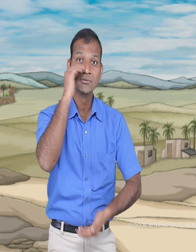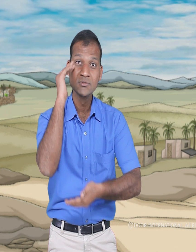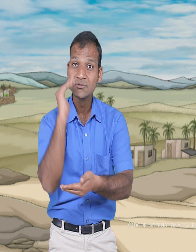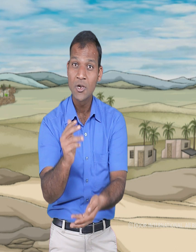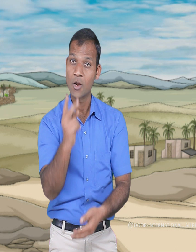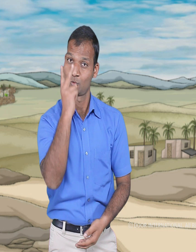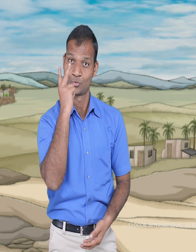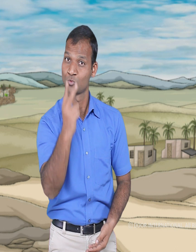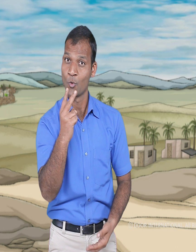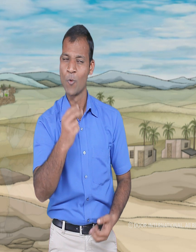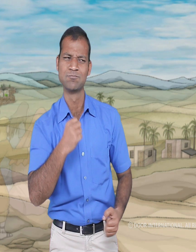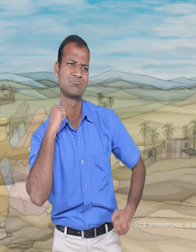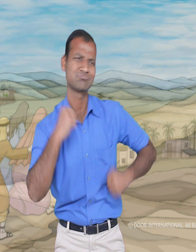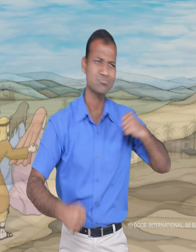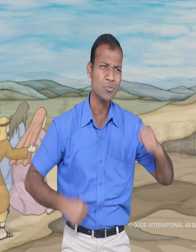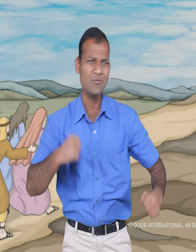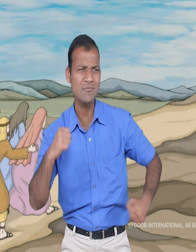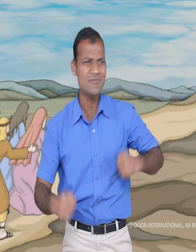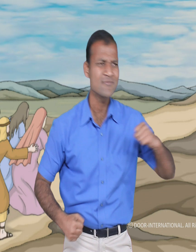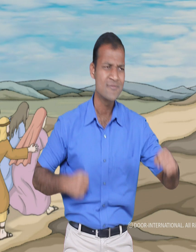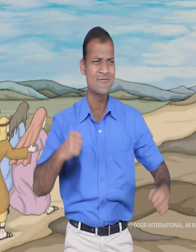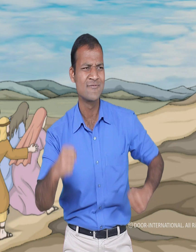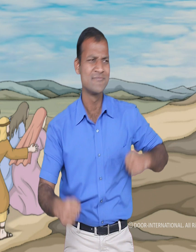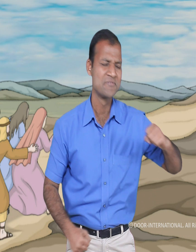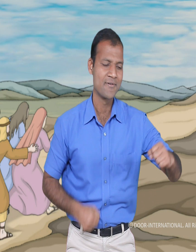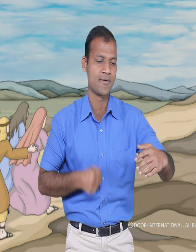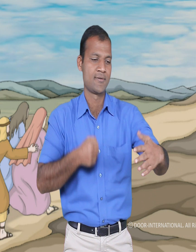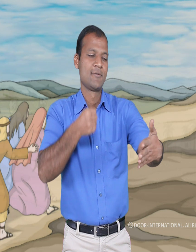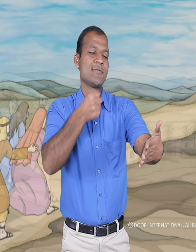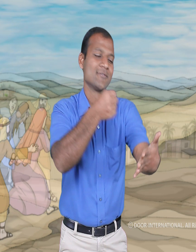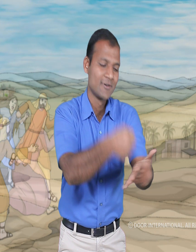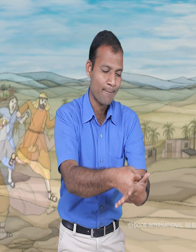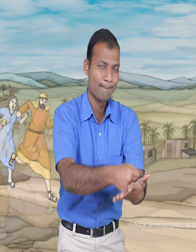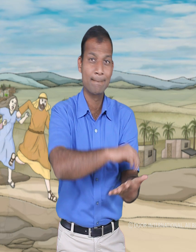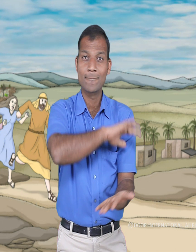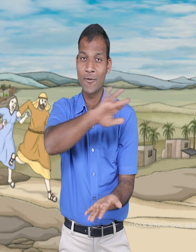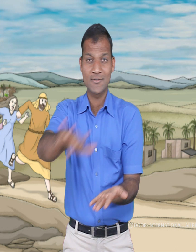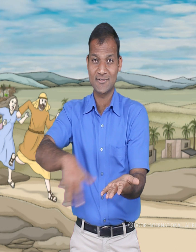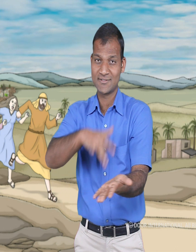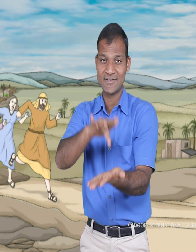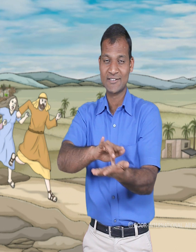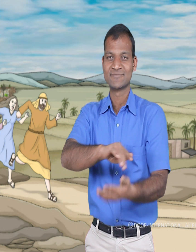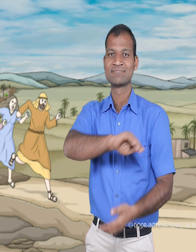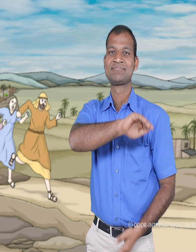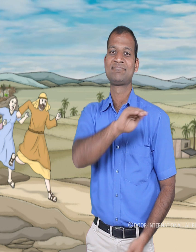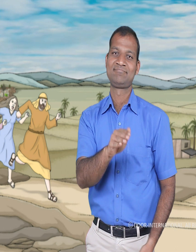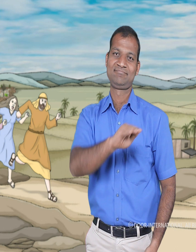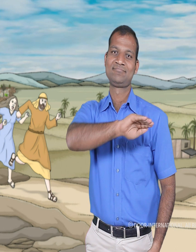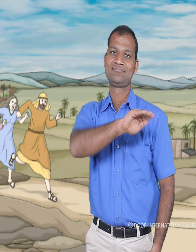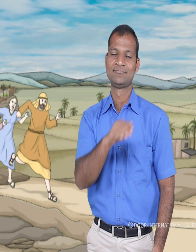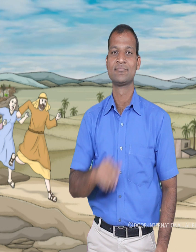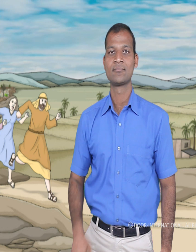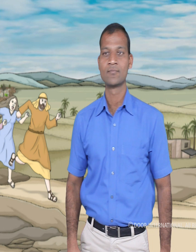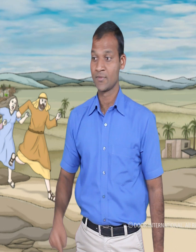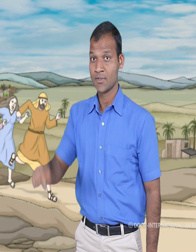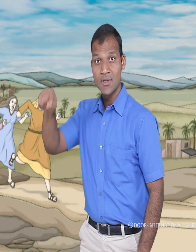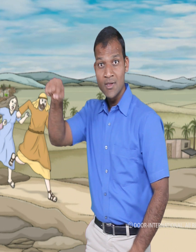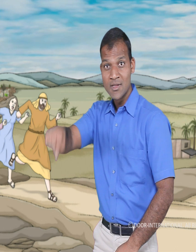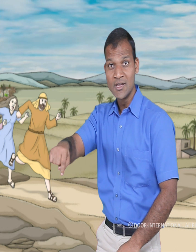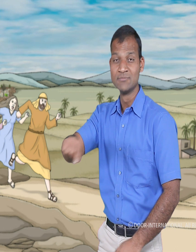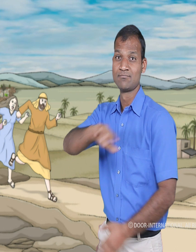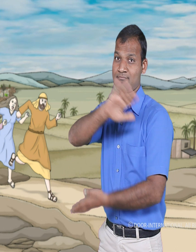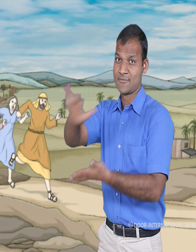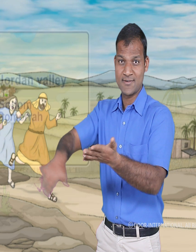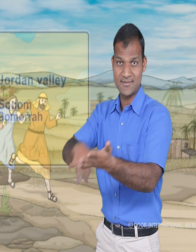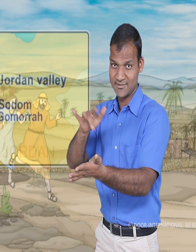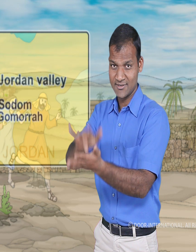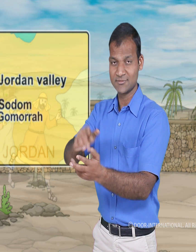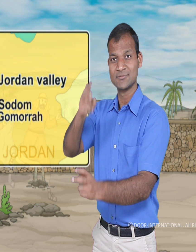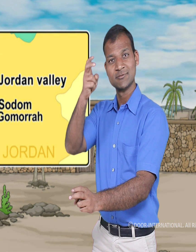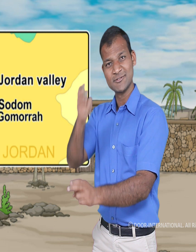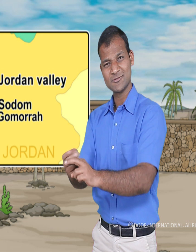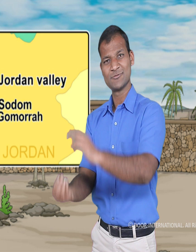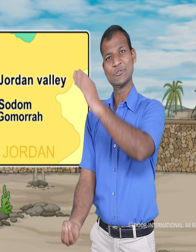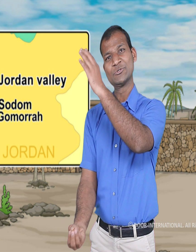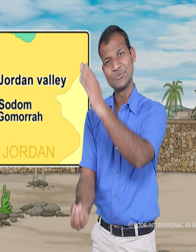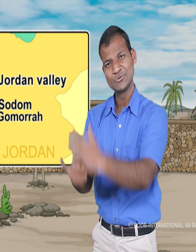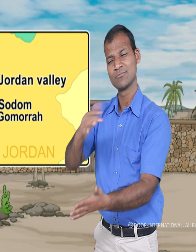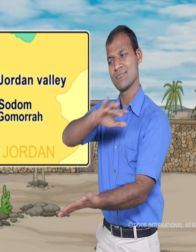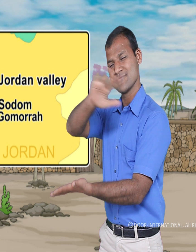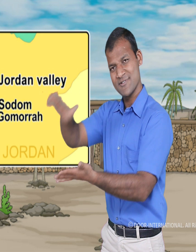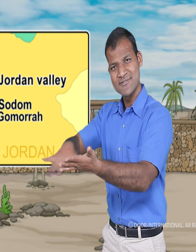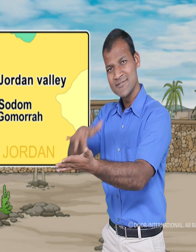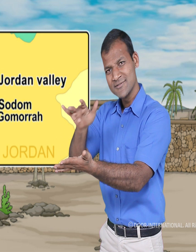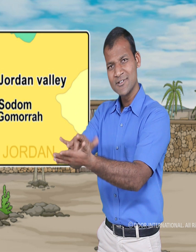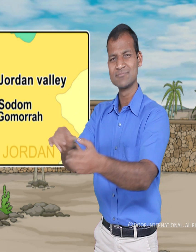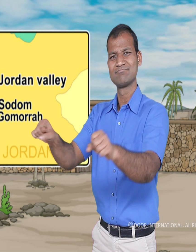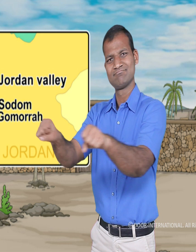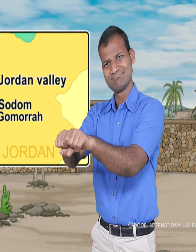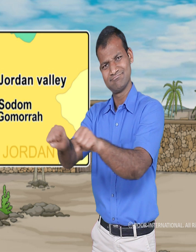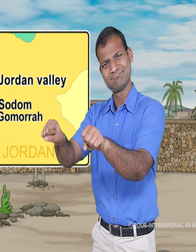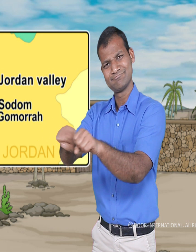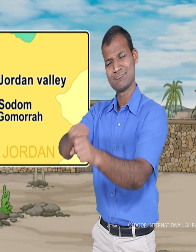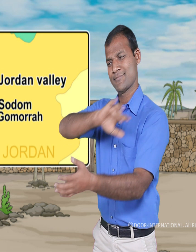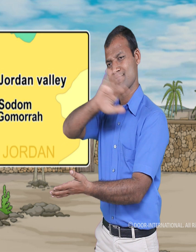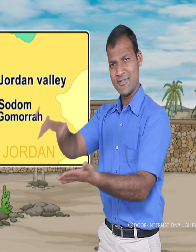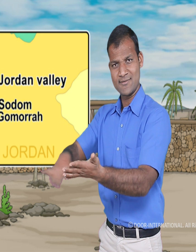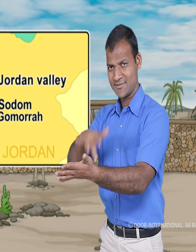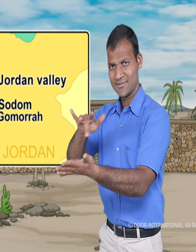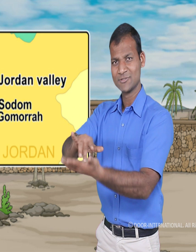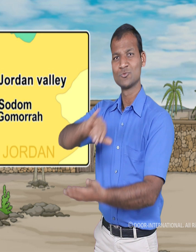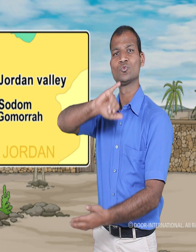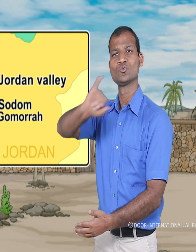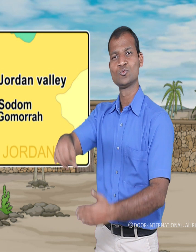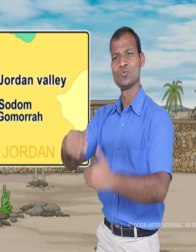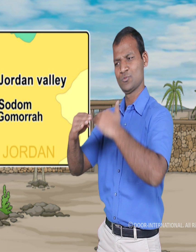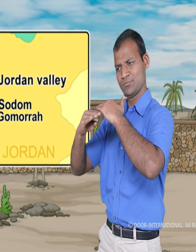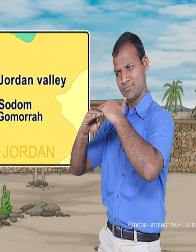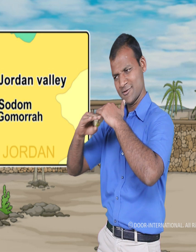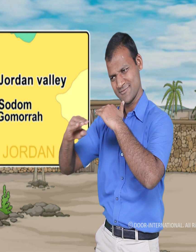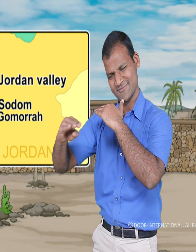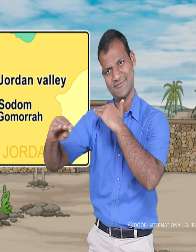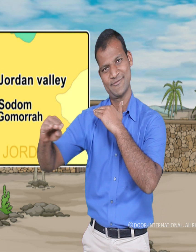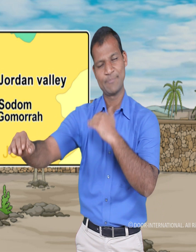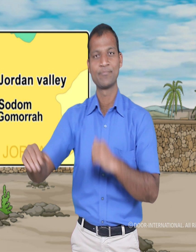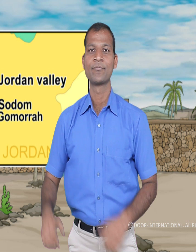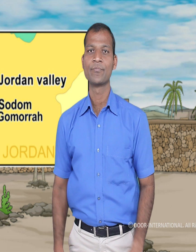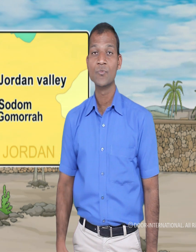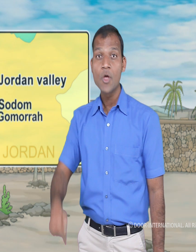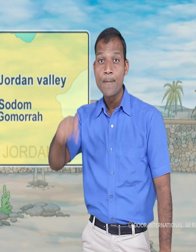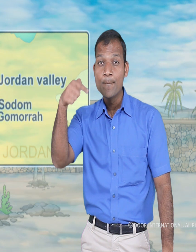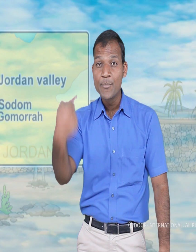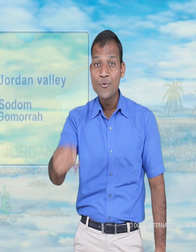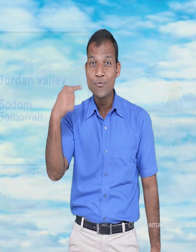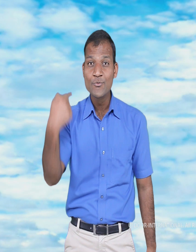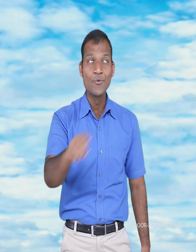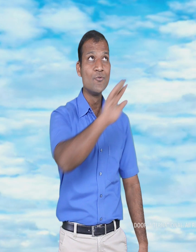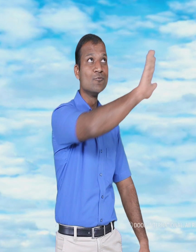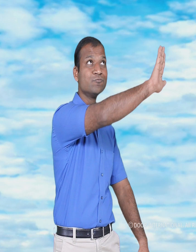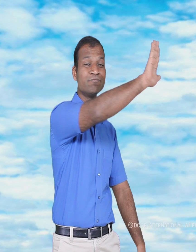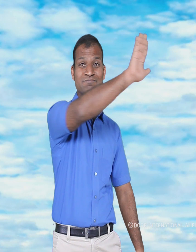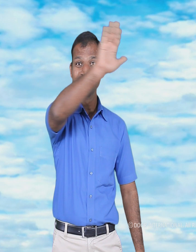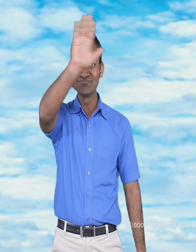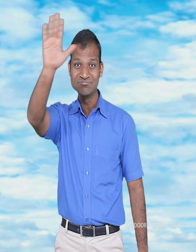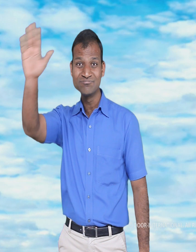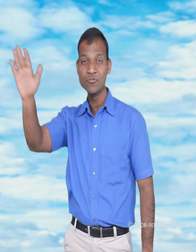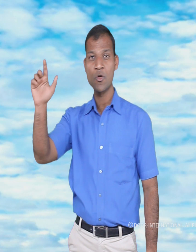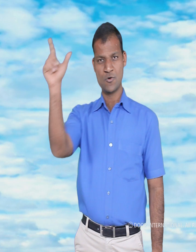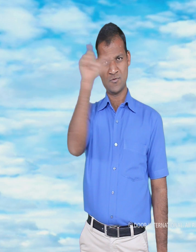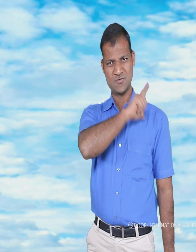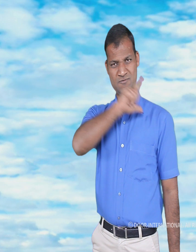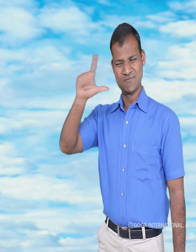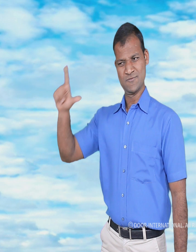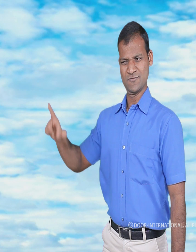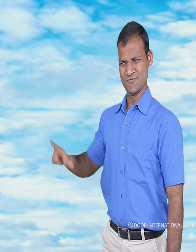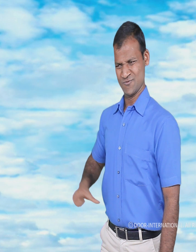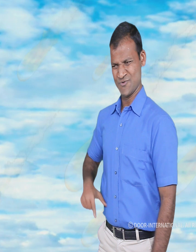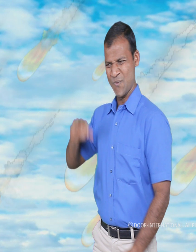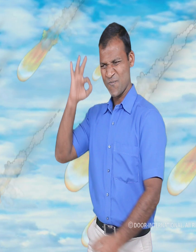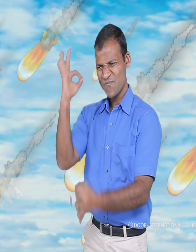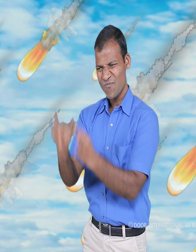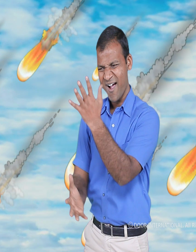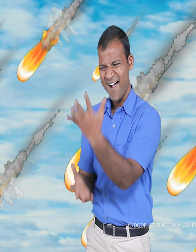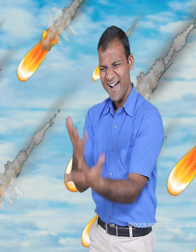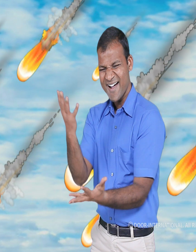And by the time the sun had risen over the land, Lot had reached Zoar. Then the LORD rained down sulfur and fire on Sodom and Gomorrah—from the LORD out of the heavens.